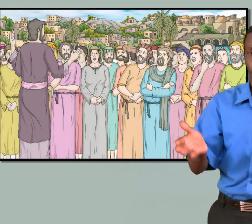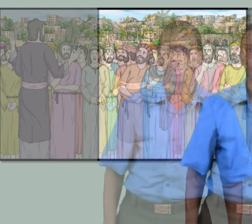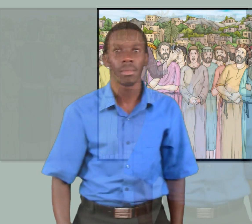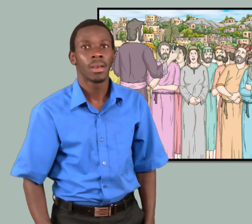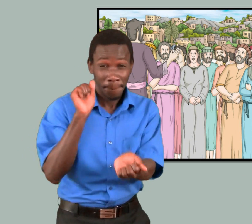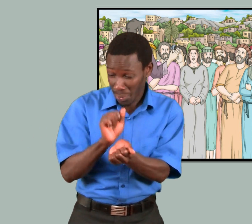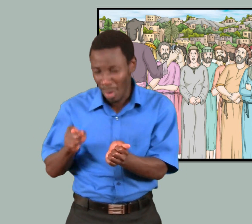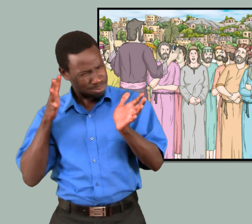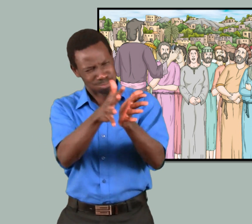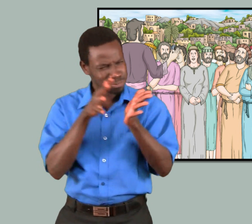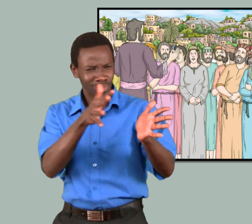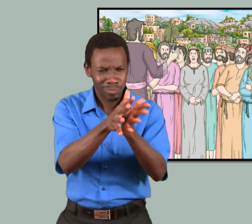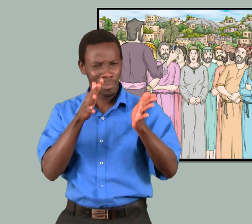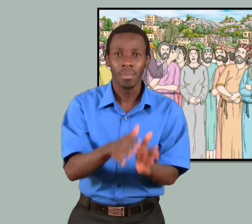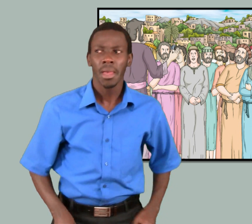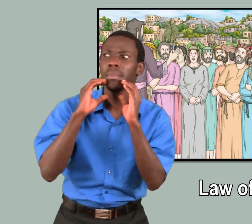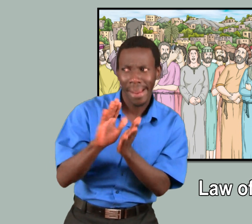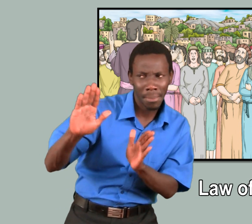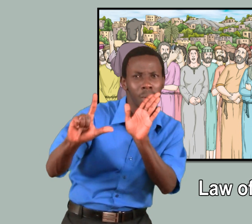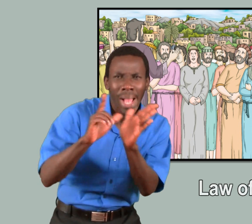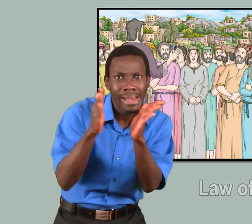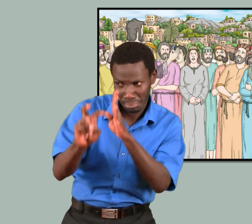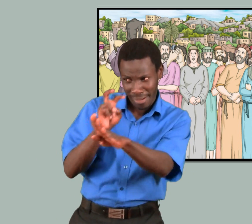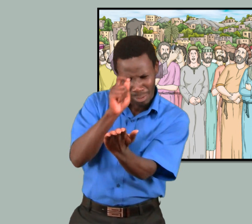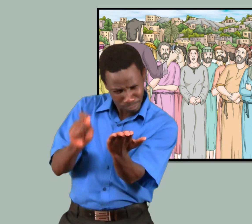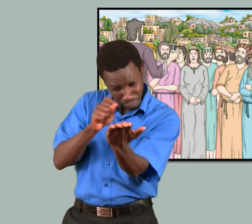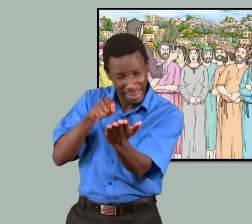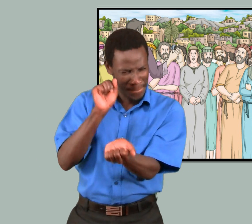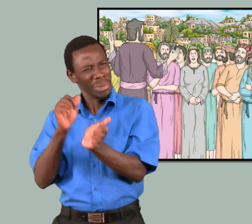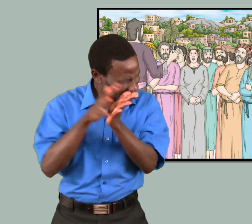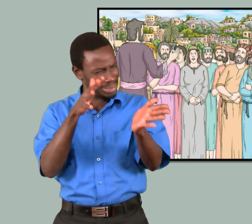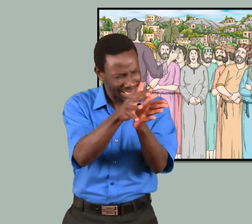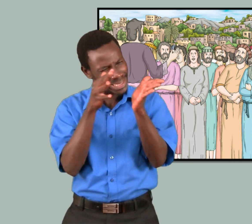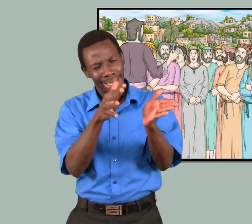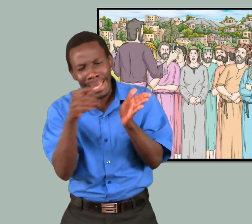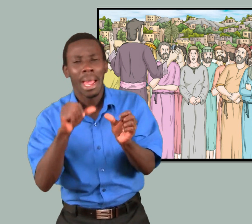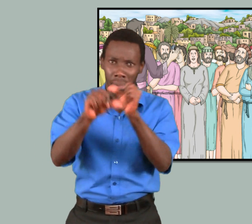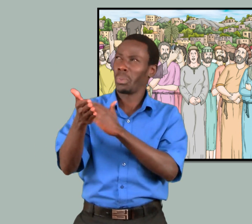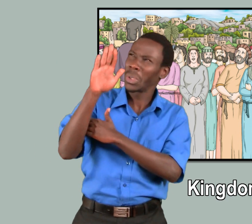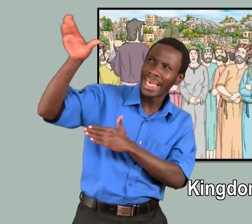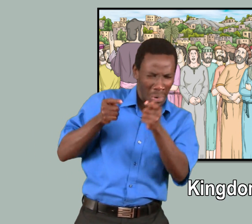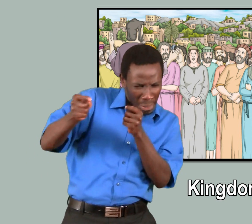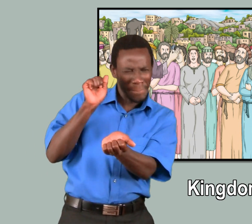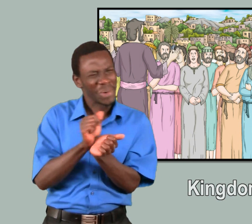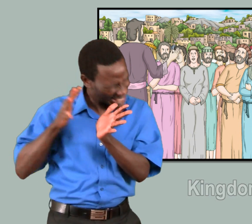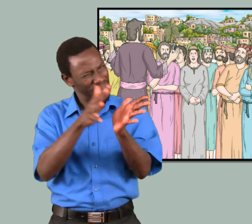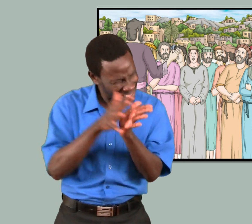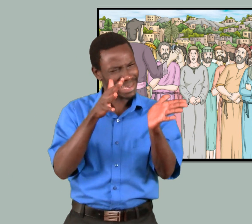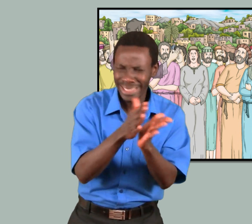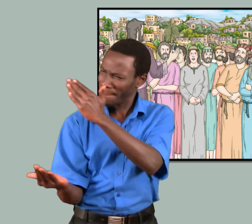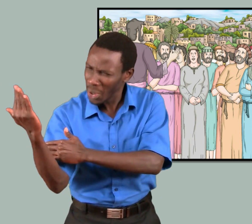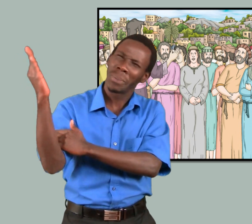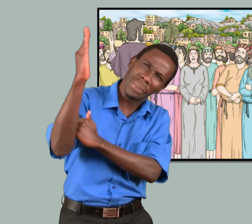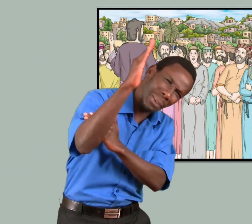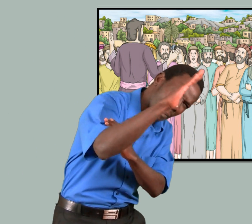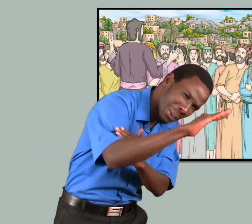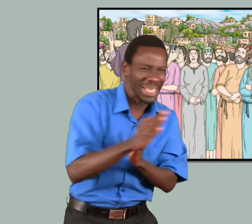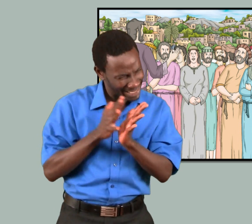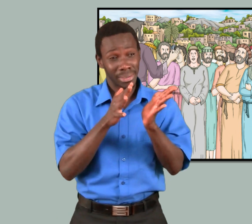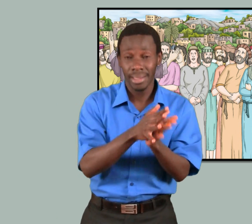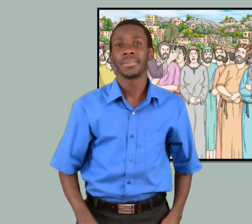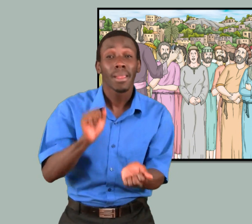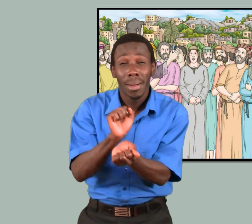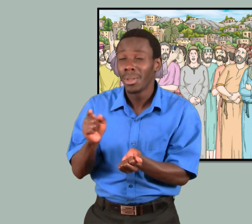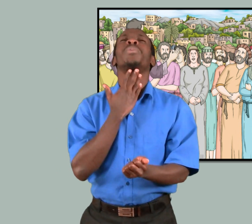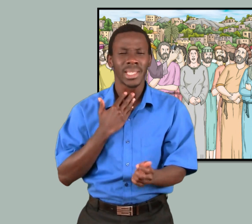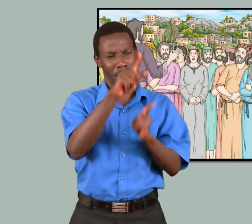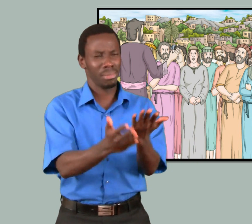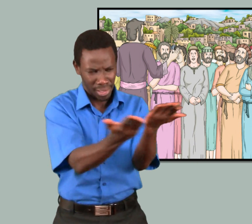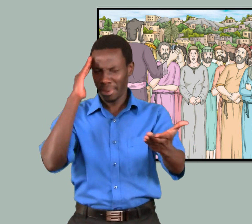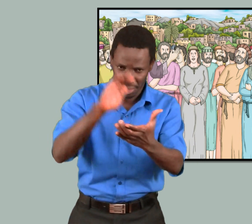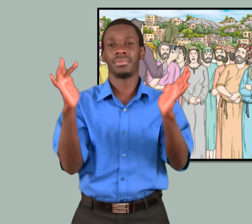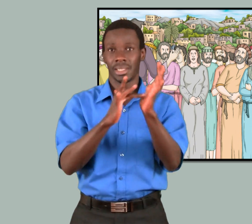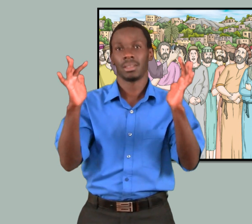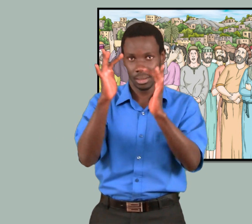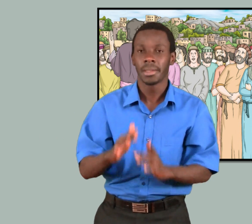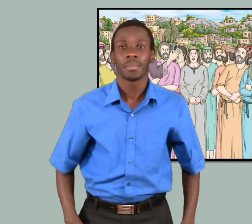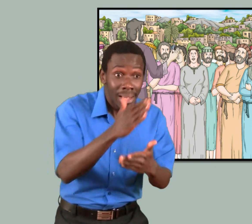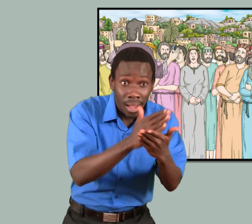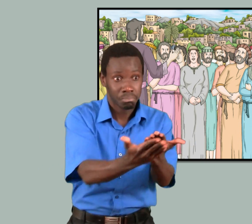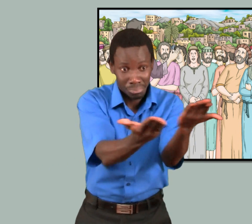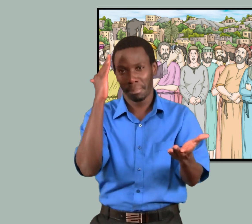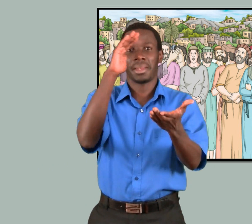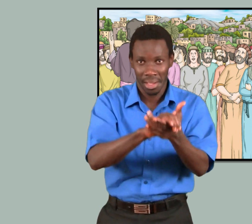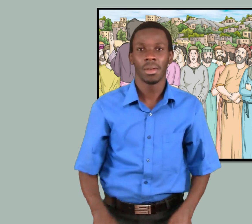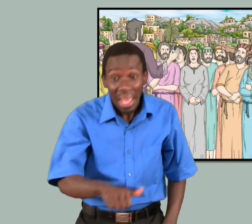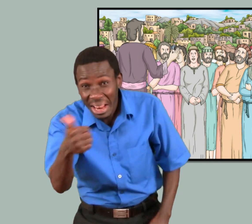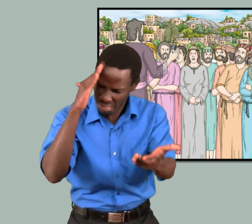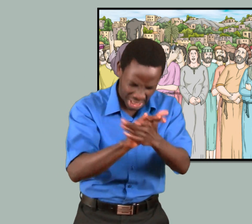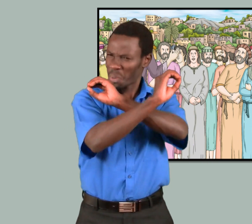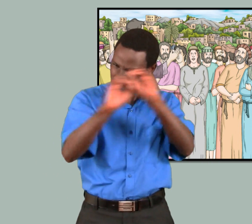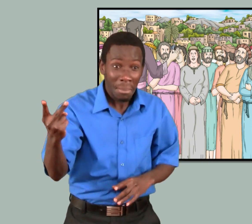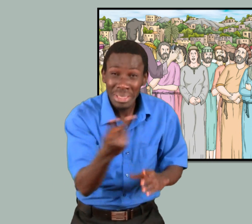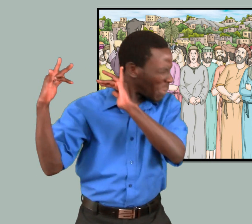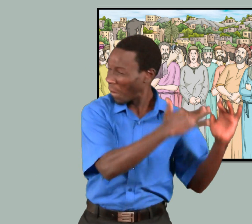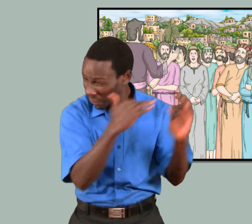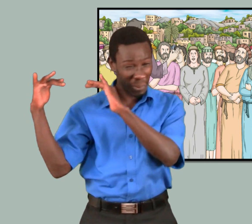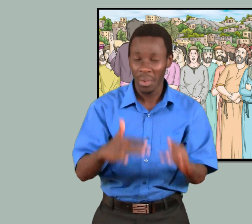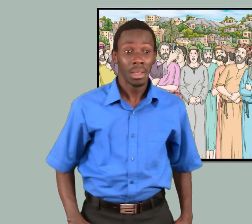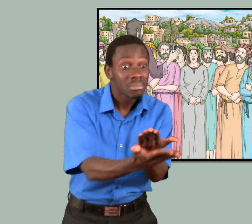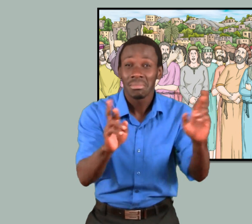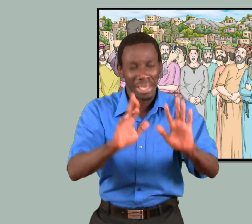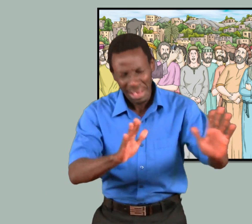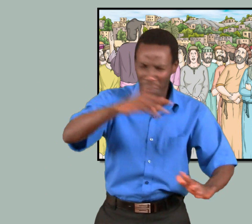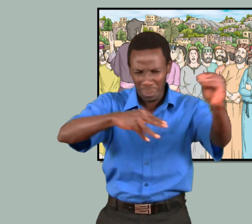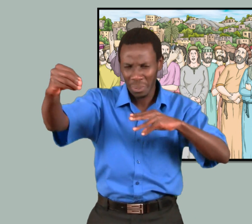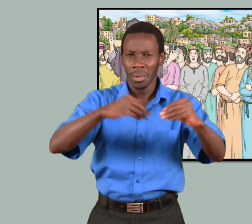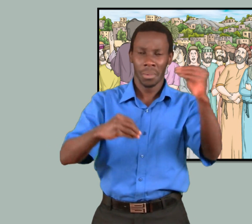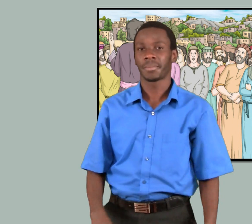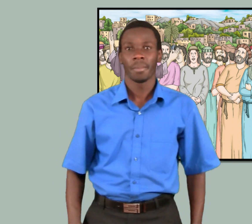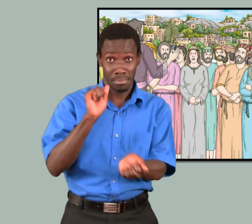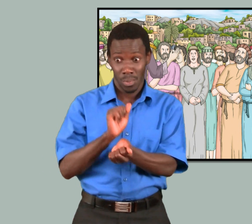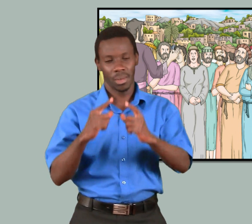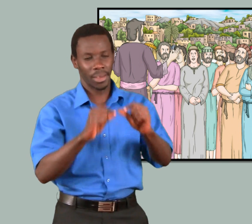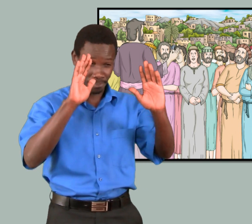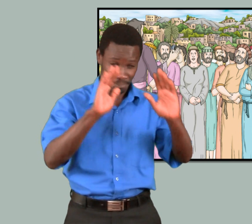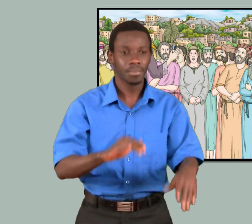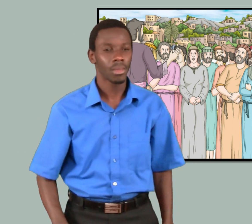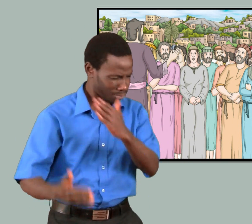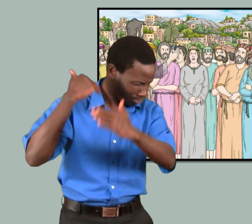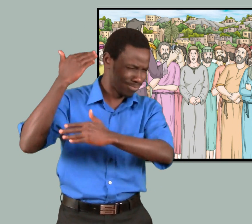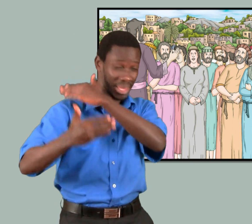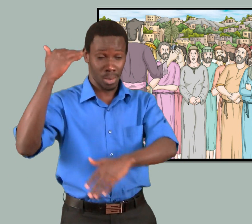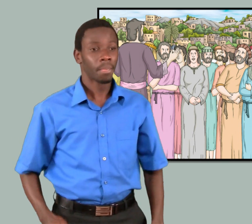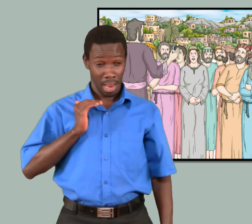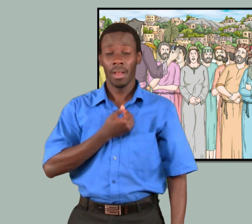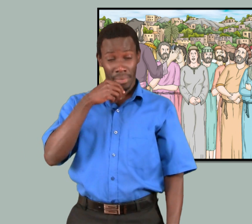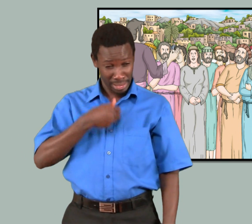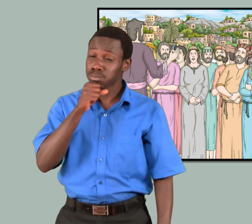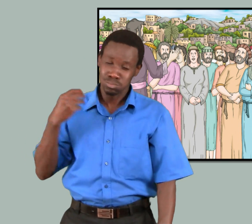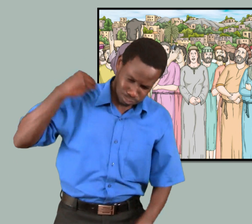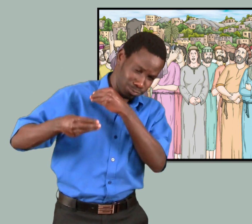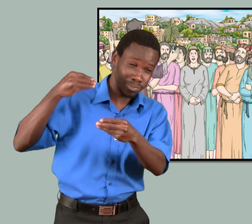He expounded to them from morning to evening, testifying about the kingdom of God and persuading them about Jesus from the Law of Moses and the Prophets.